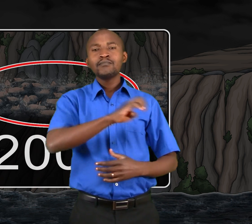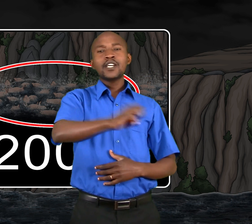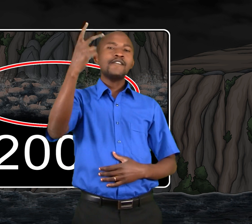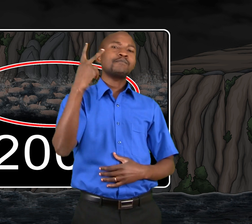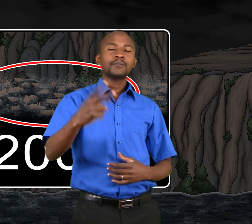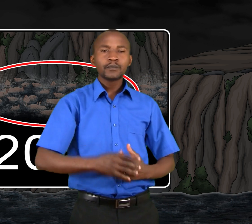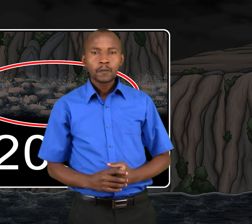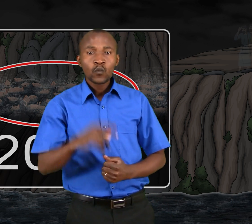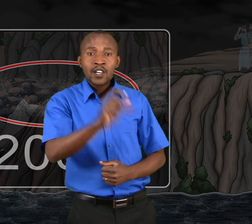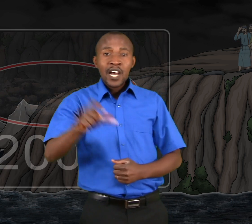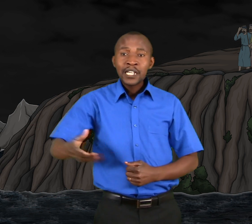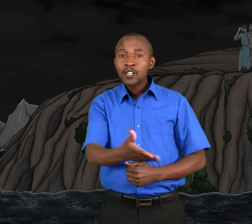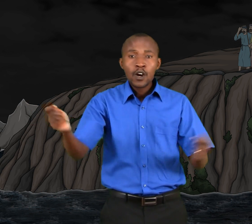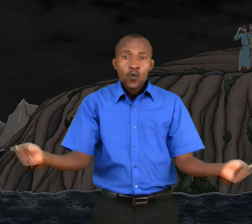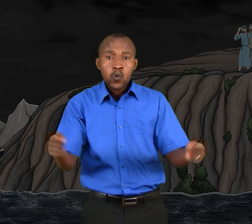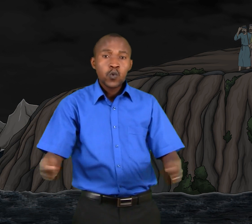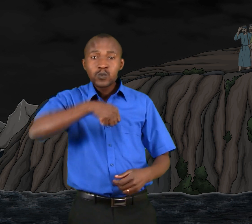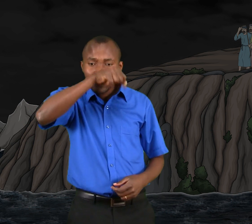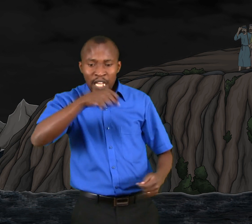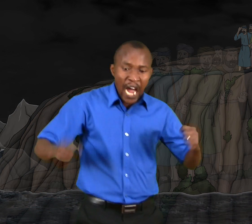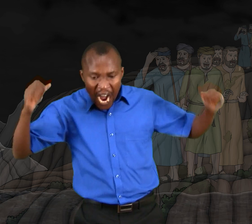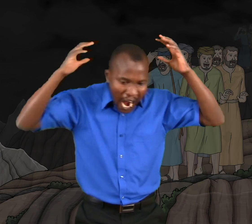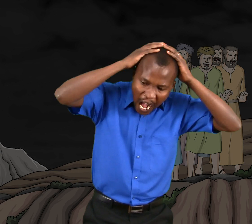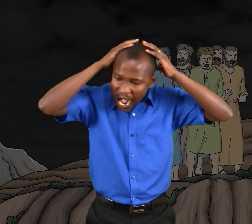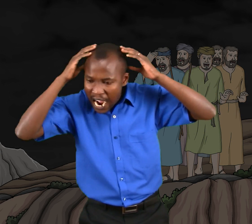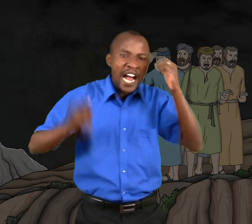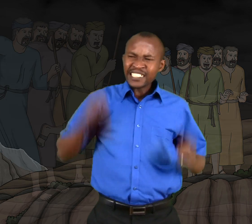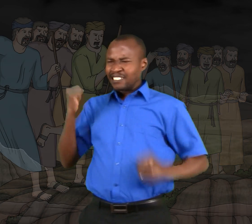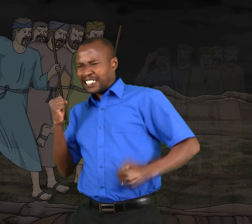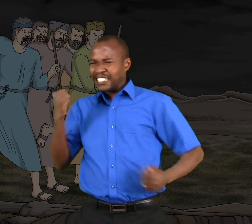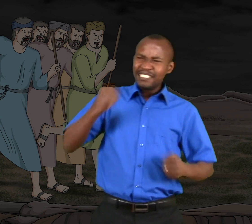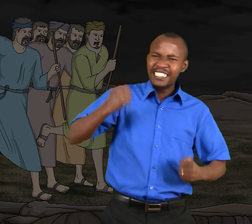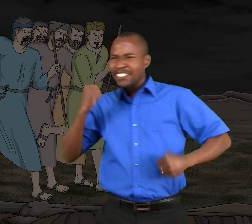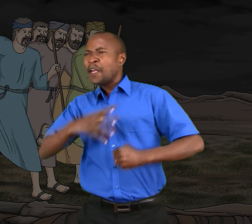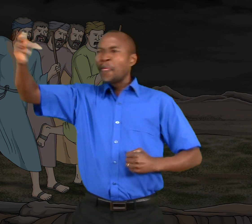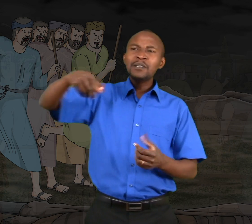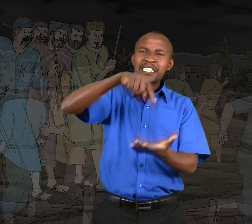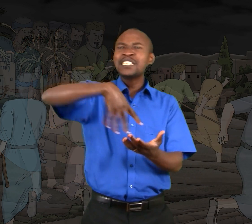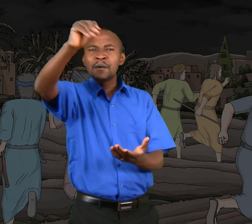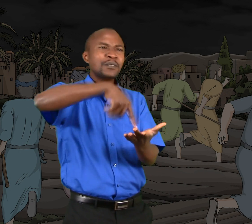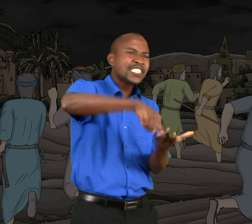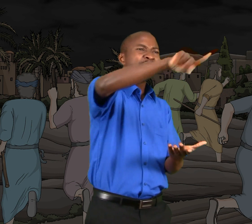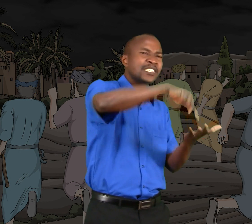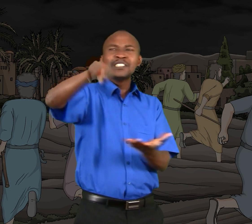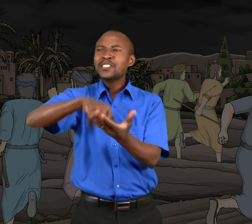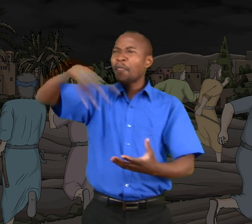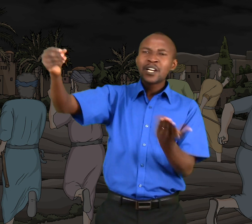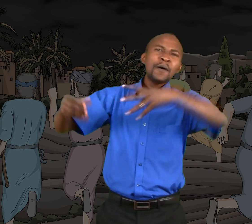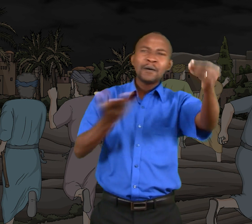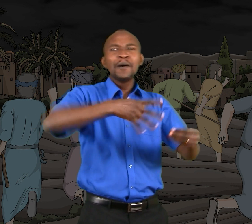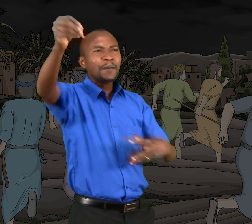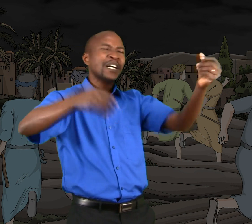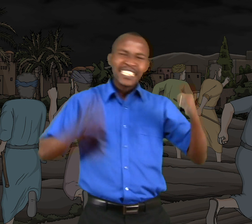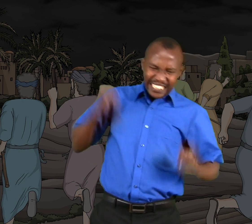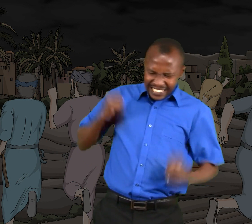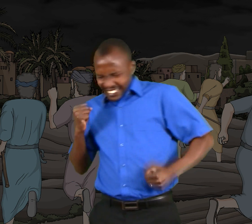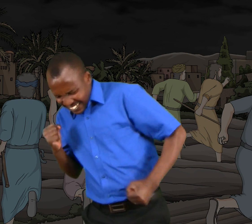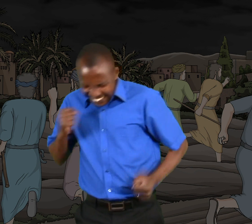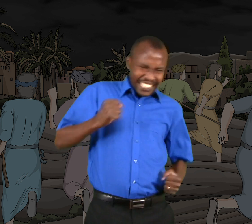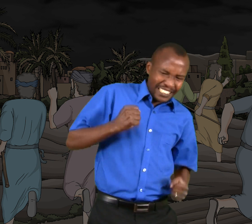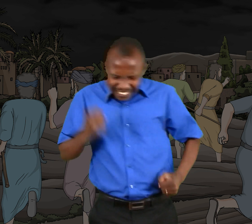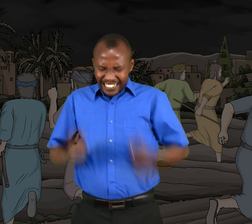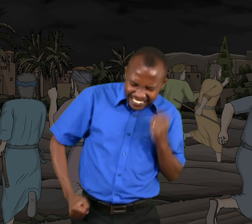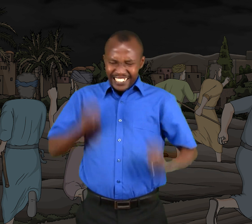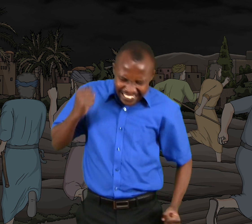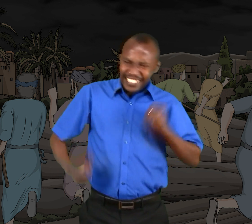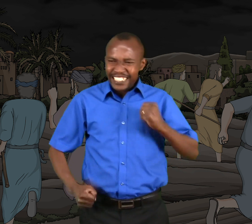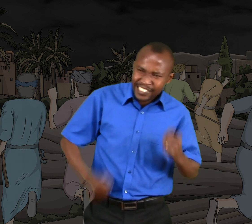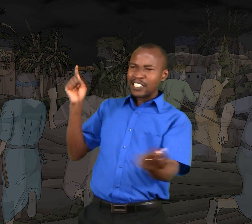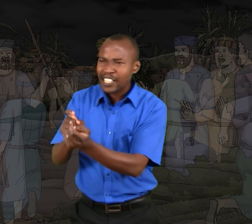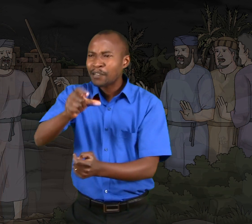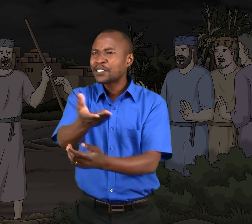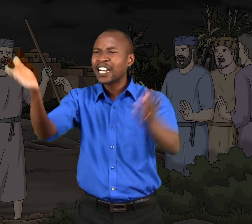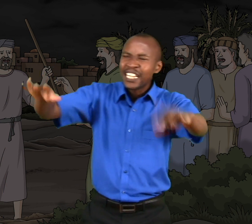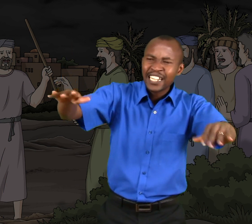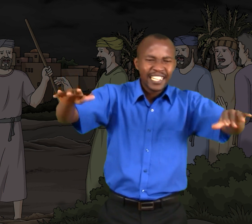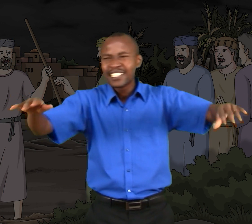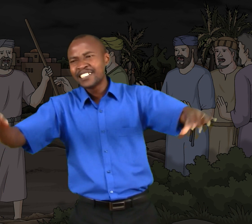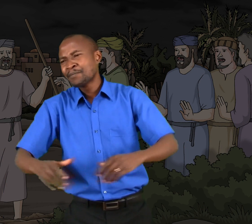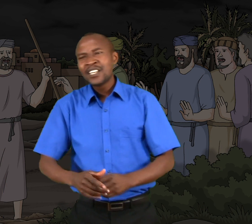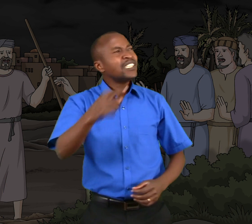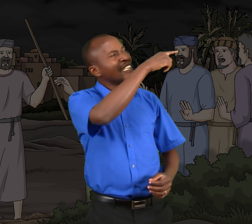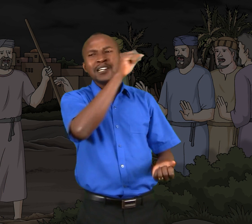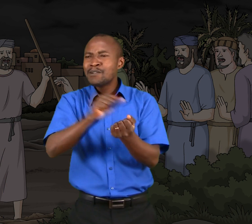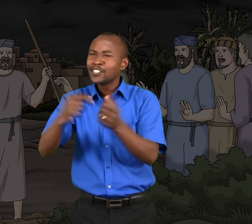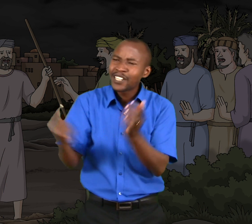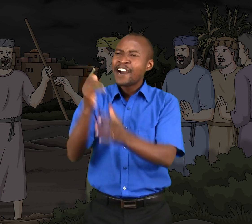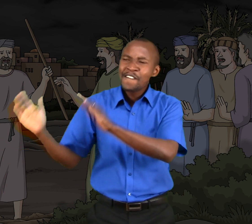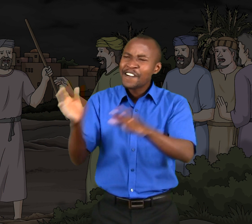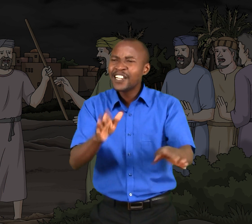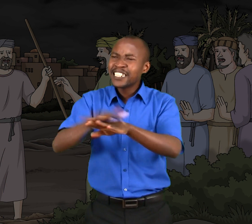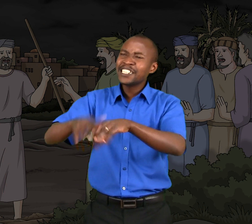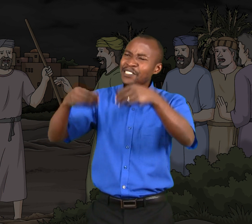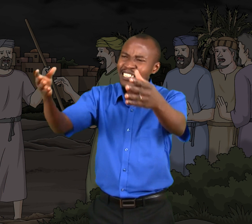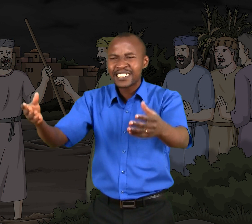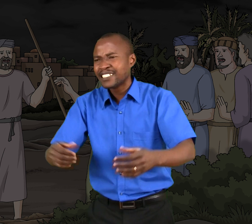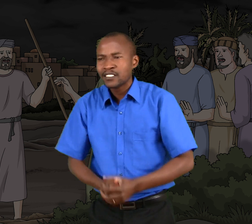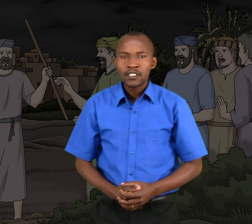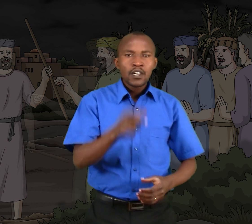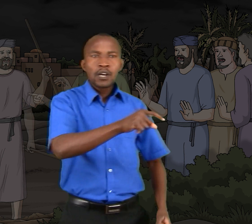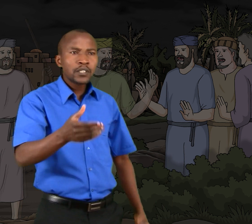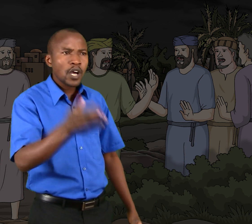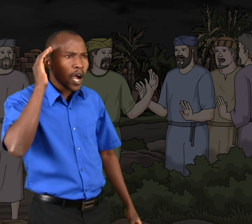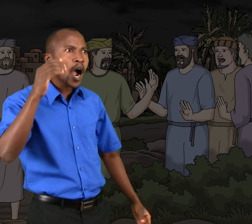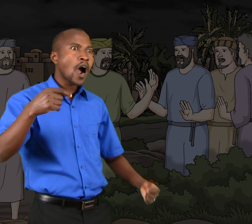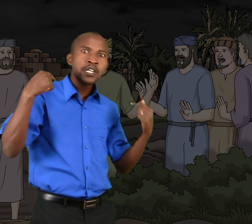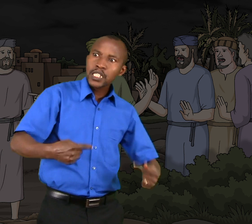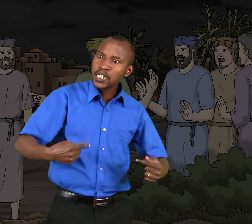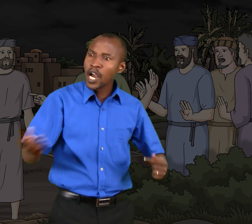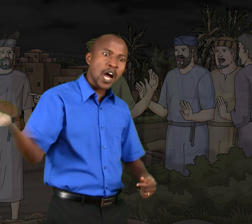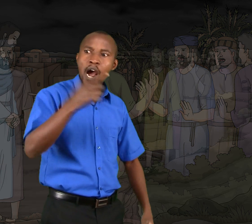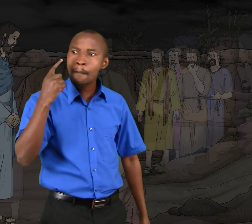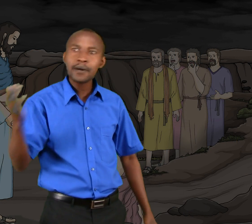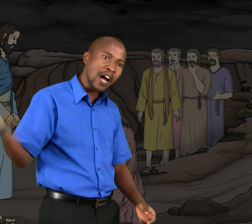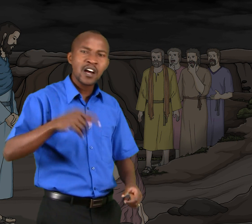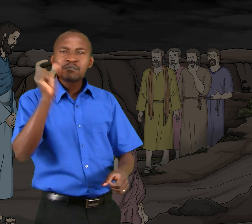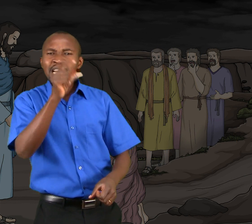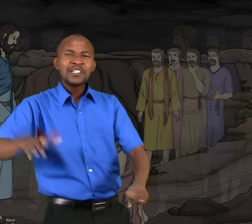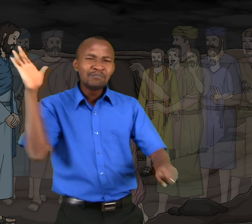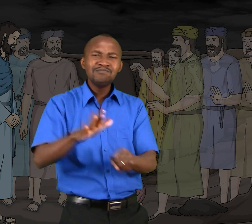Those tending the pigs ran off and reported this in the town and countryside, and the people went out to see what had happened.